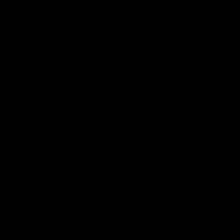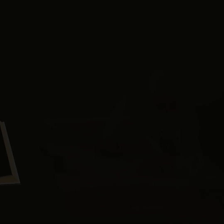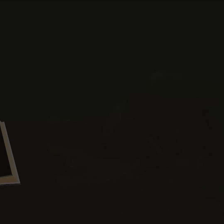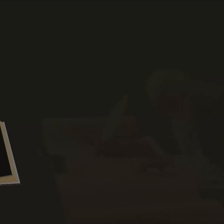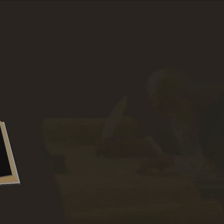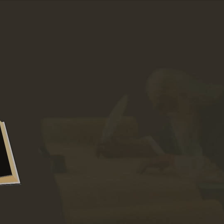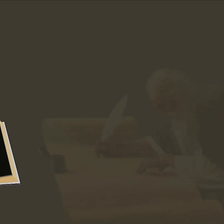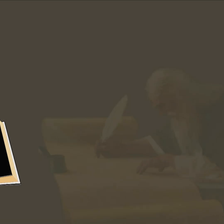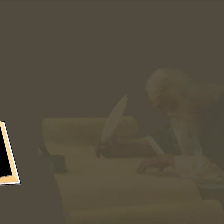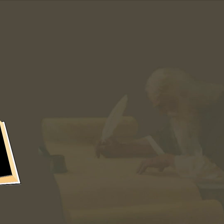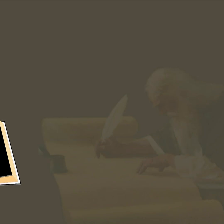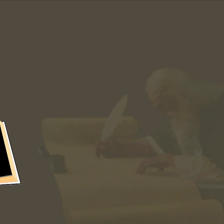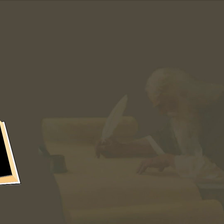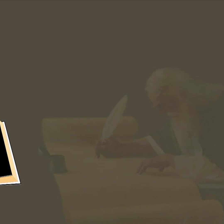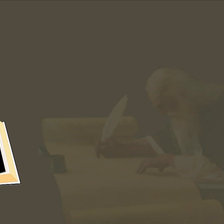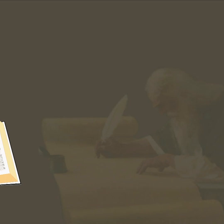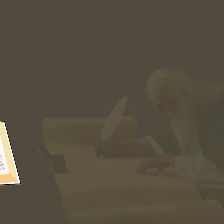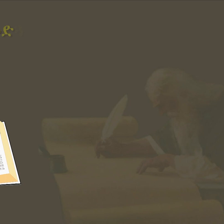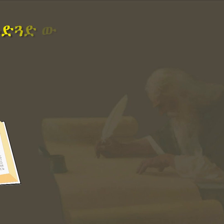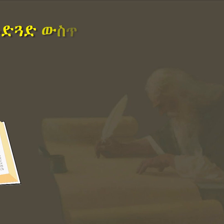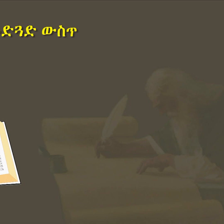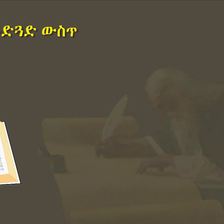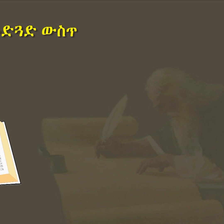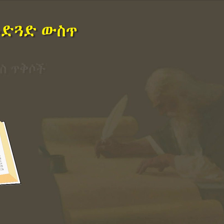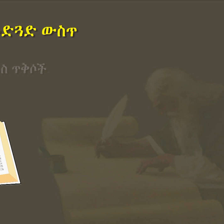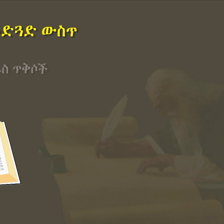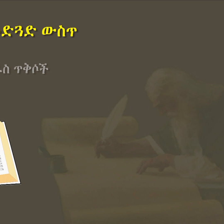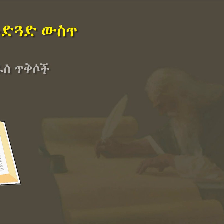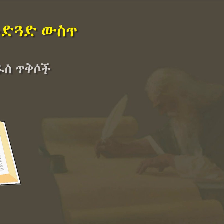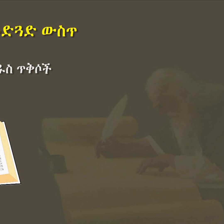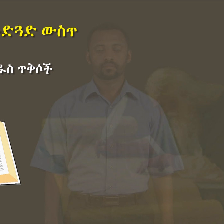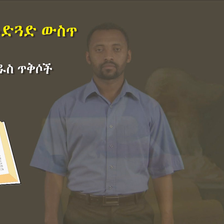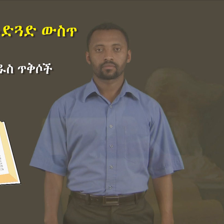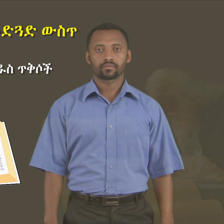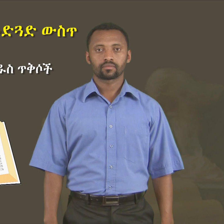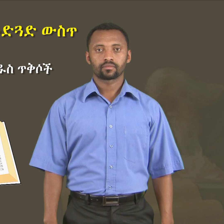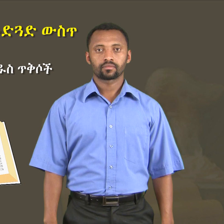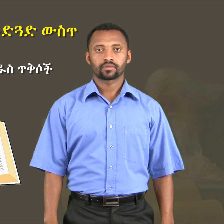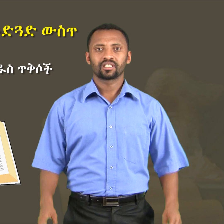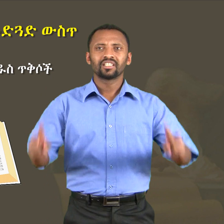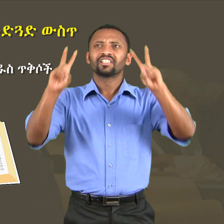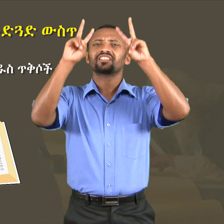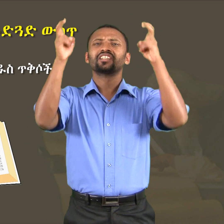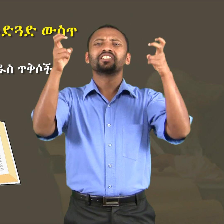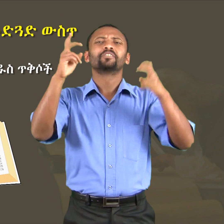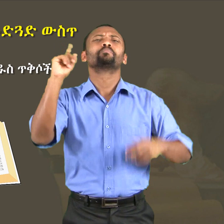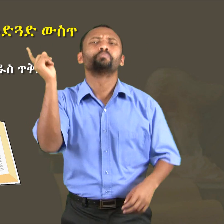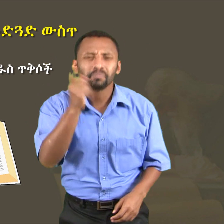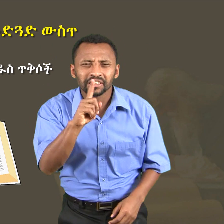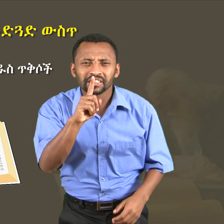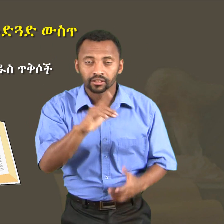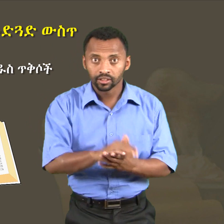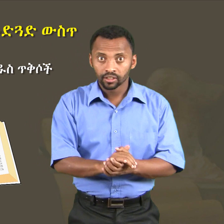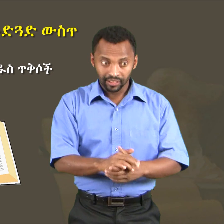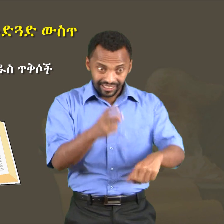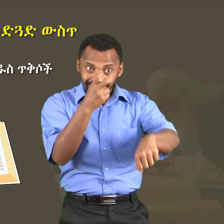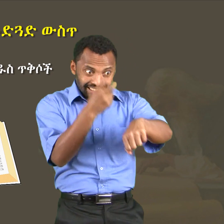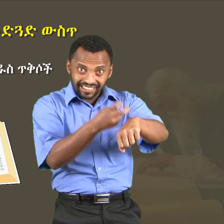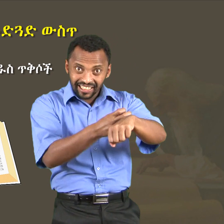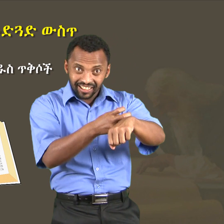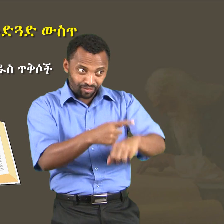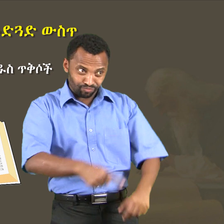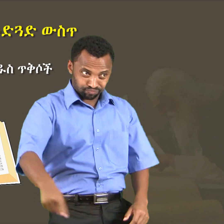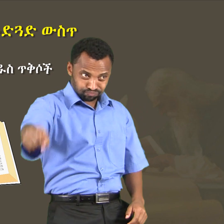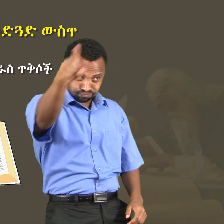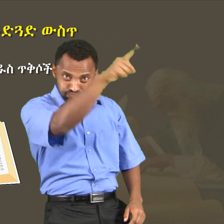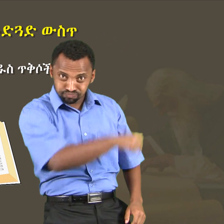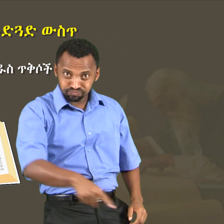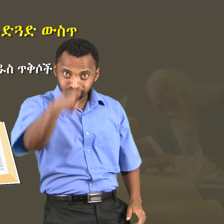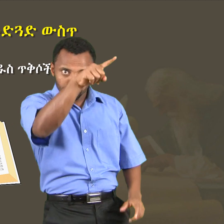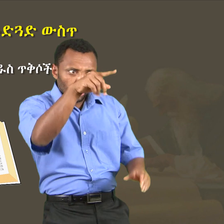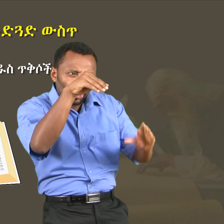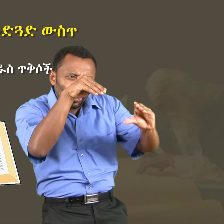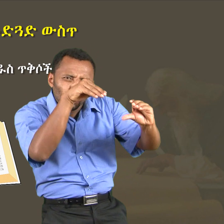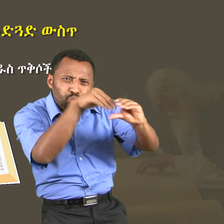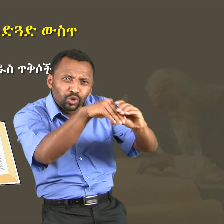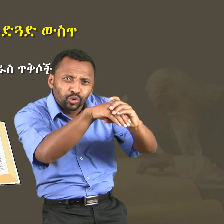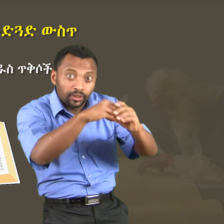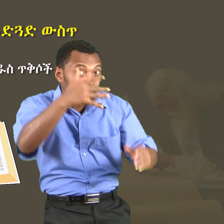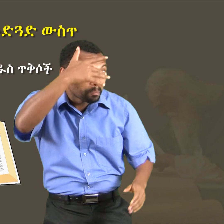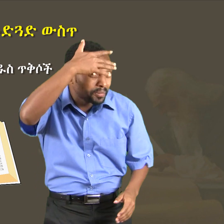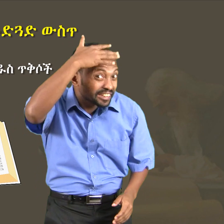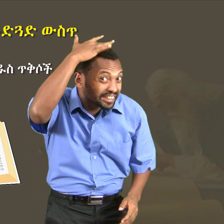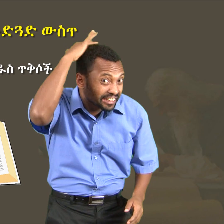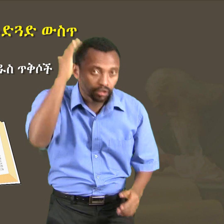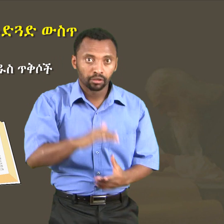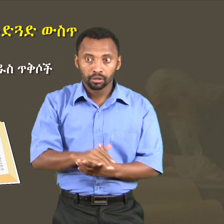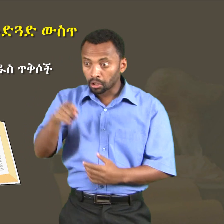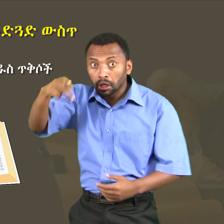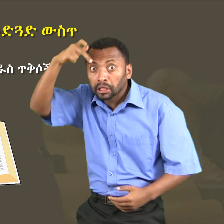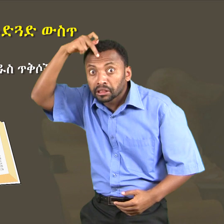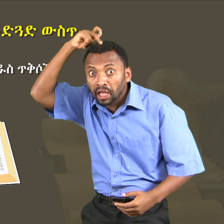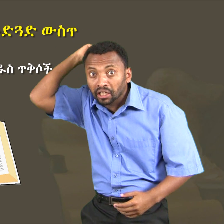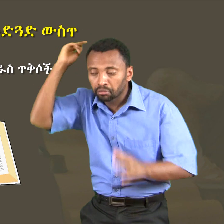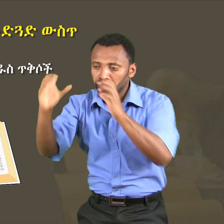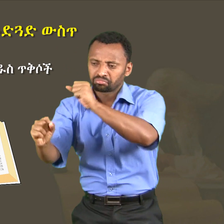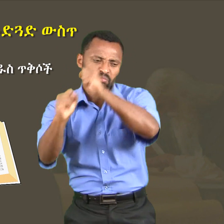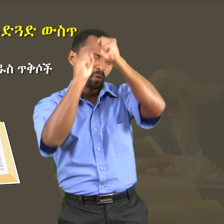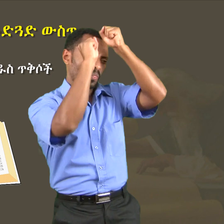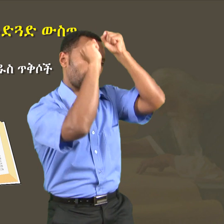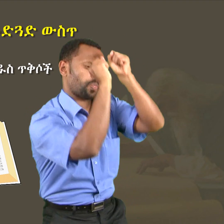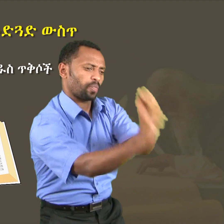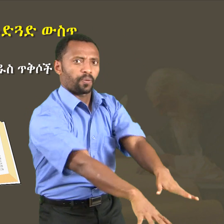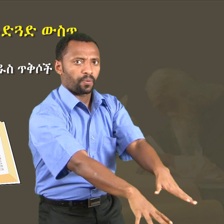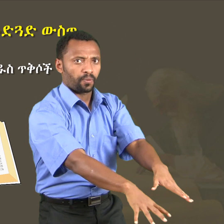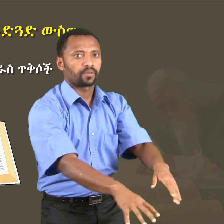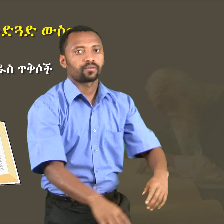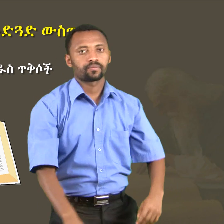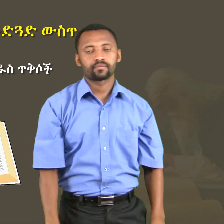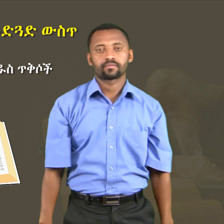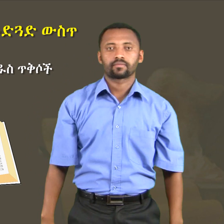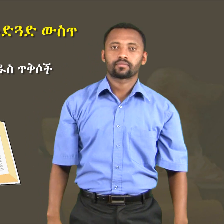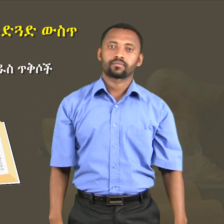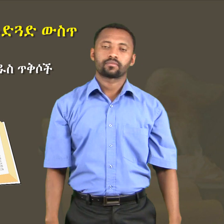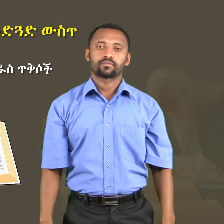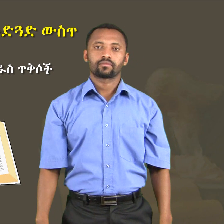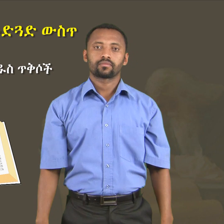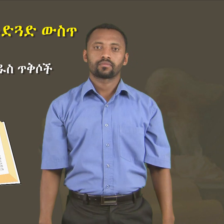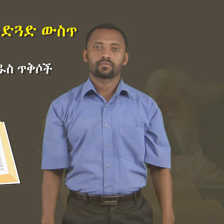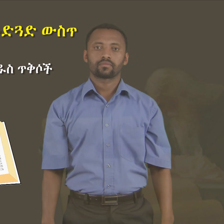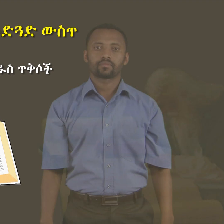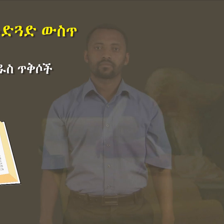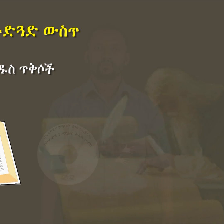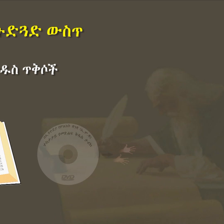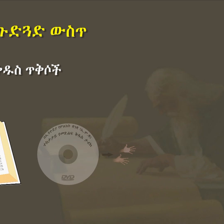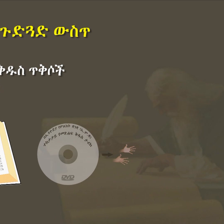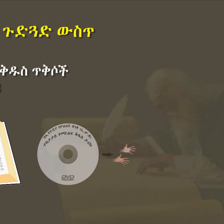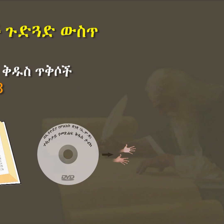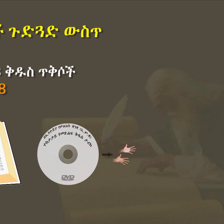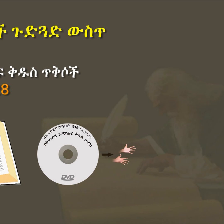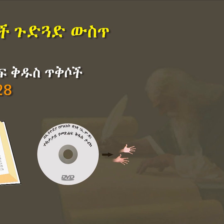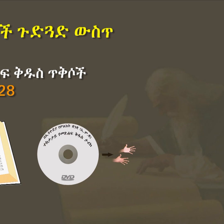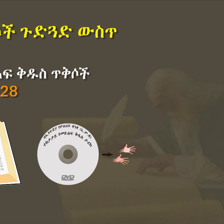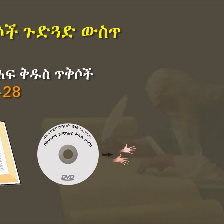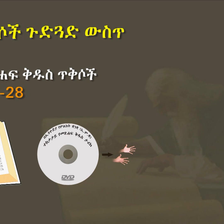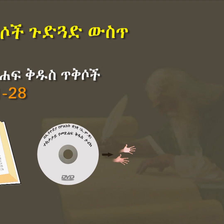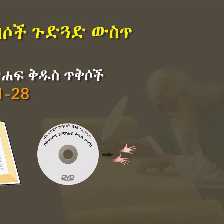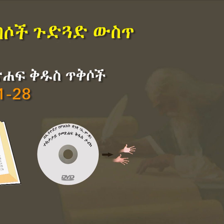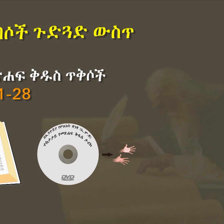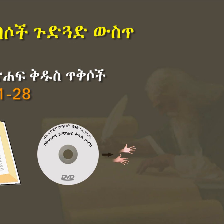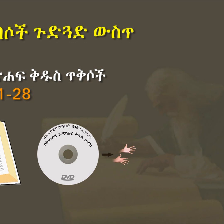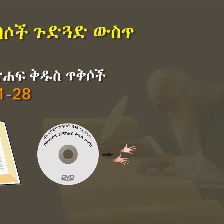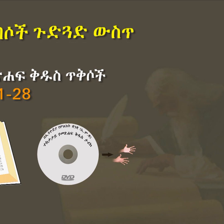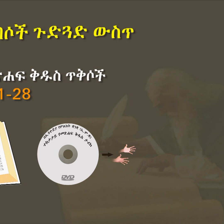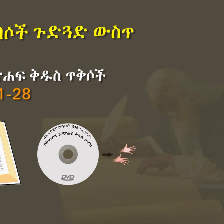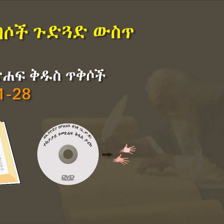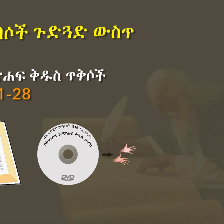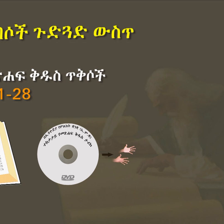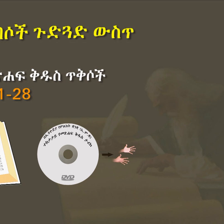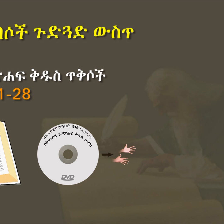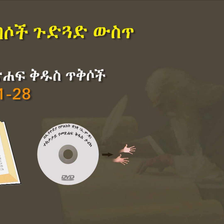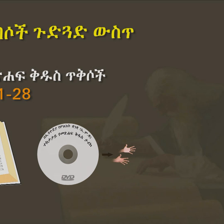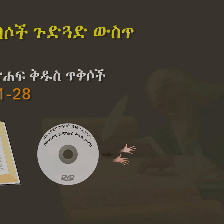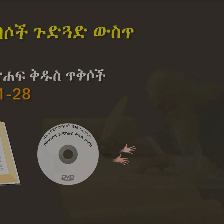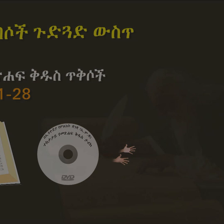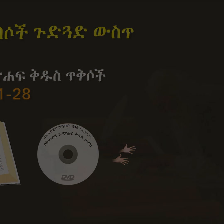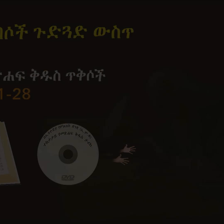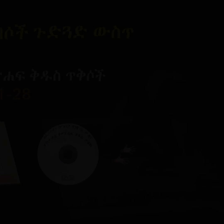Daniel thrown into the lions' den